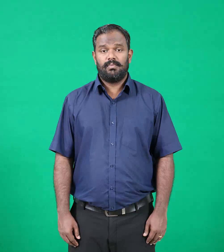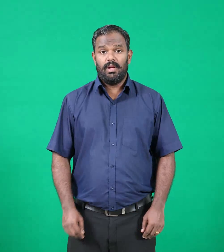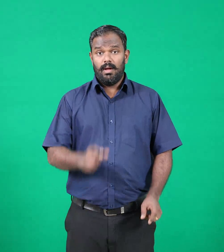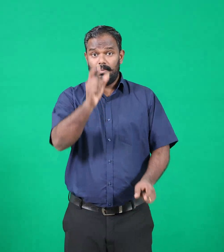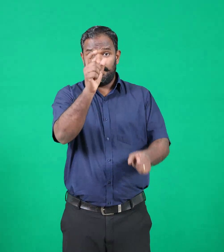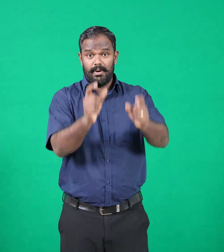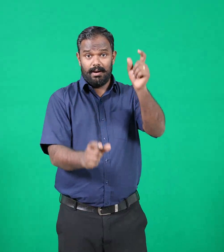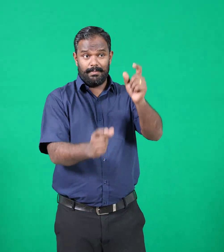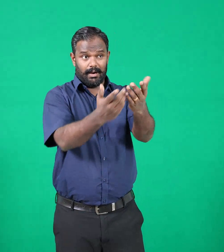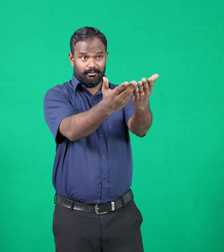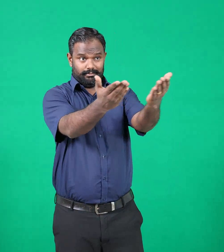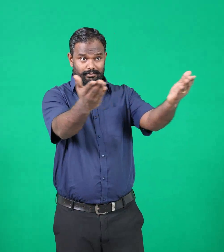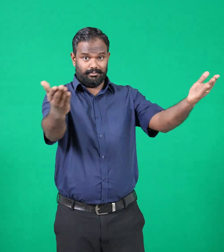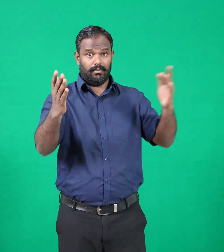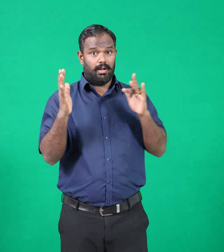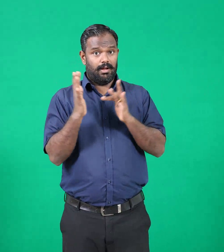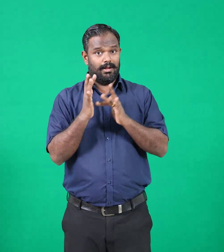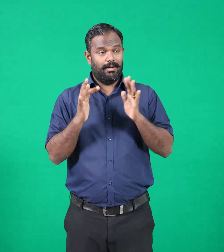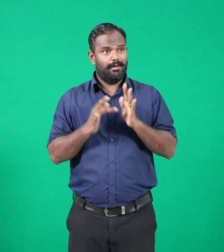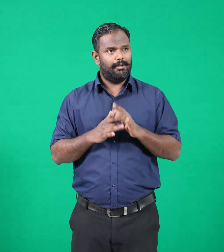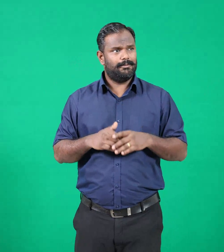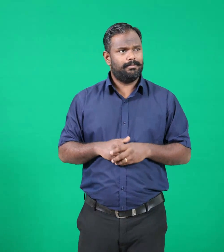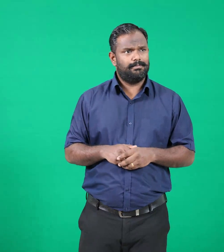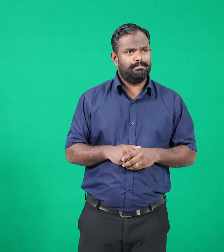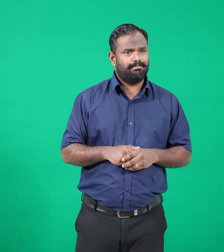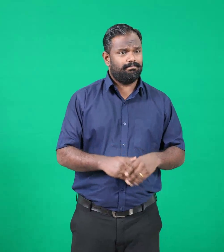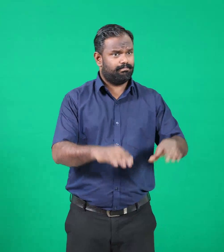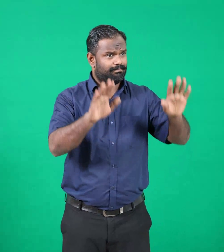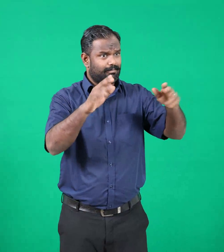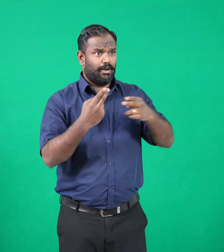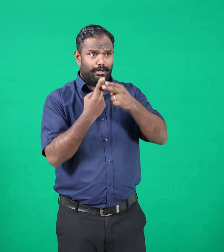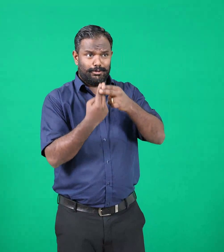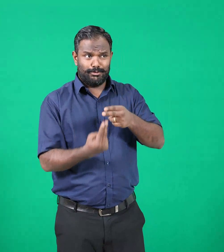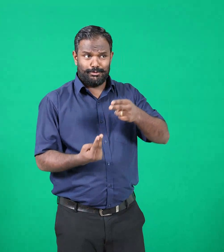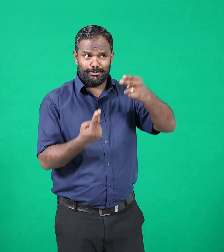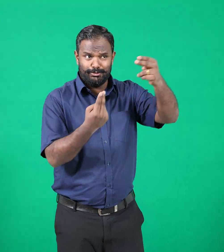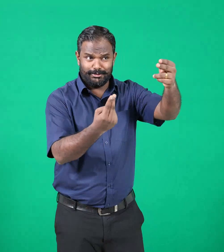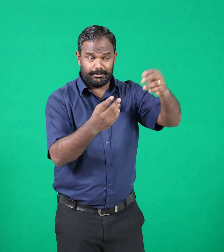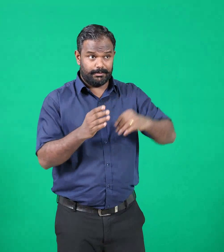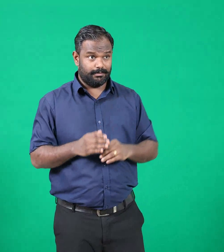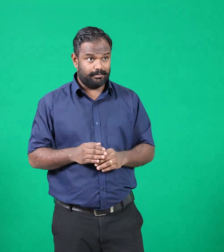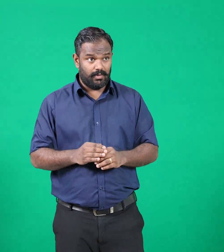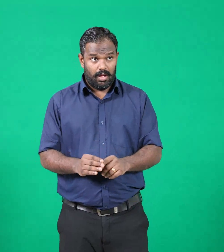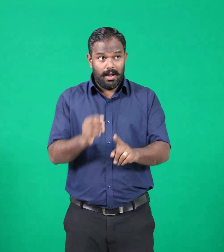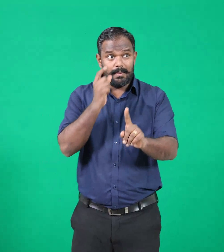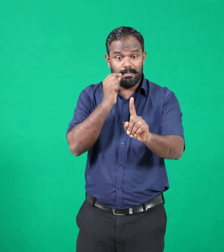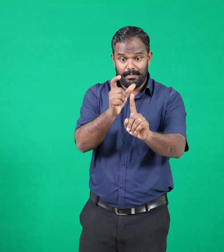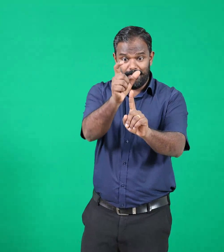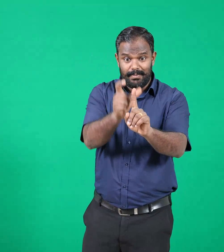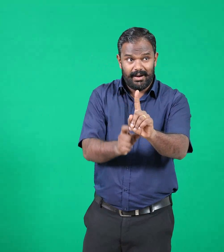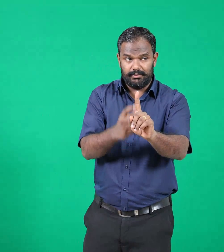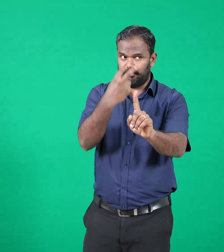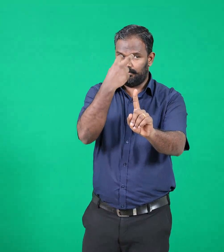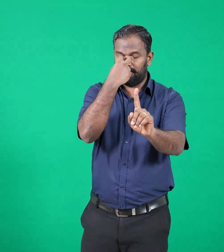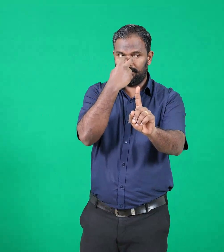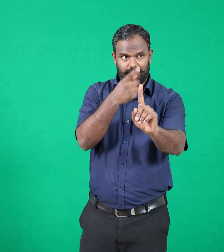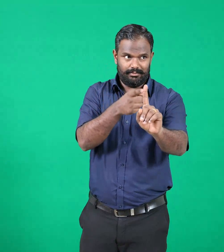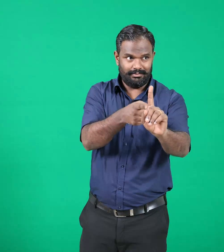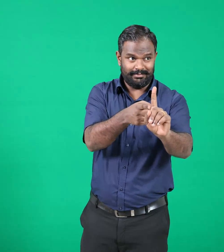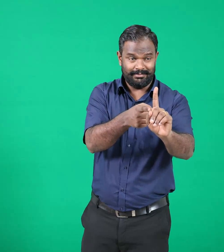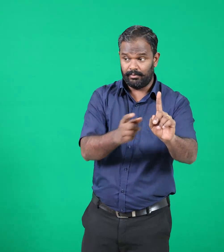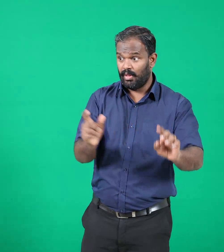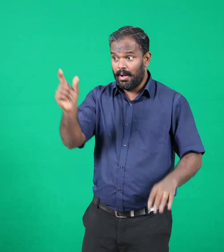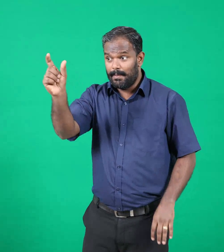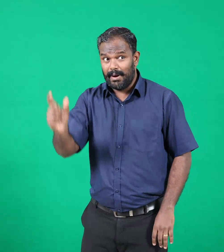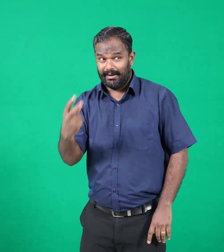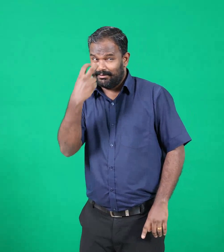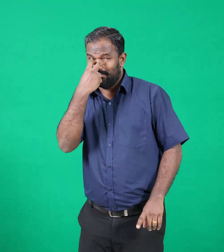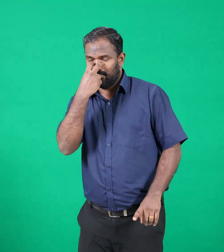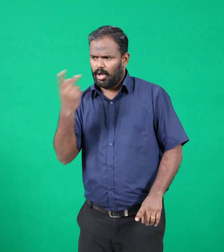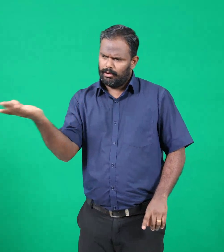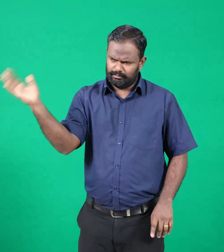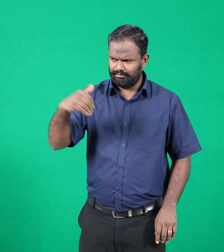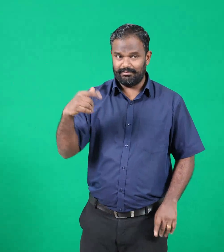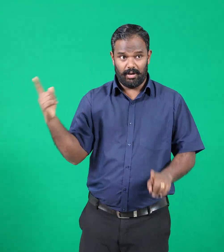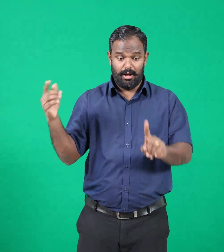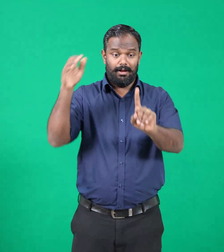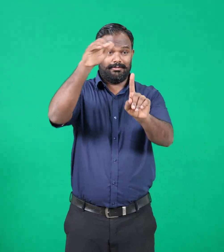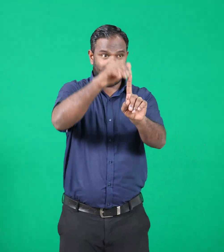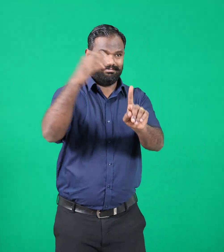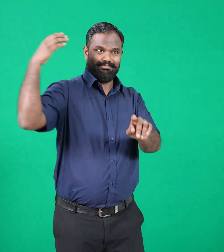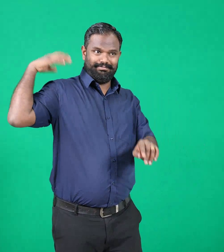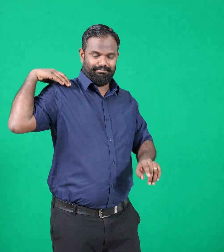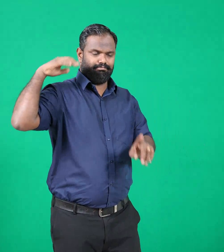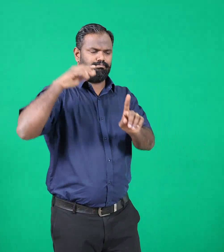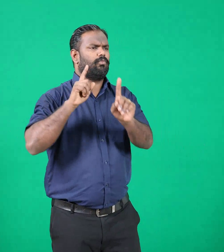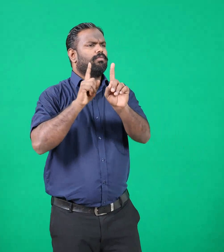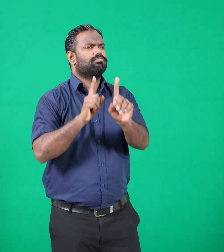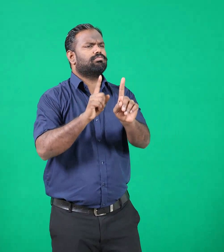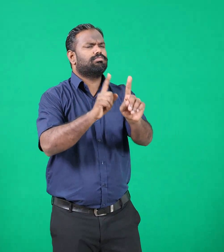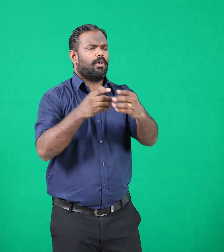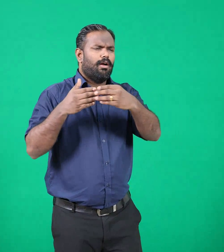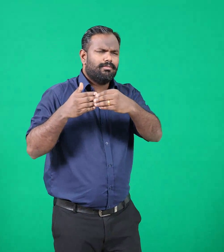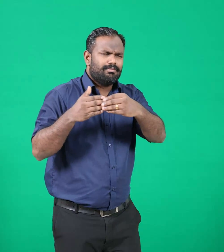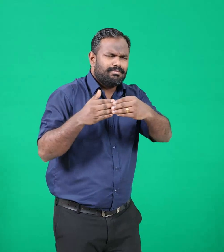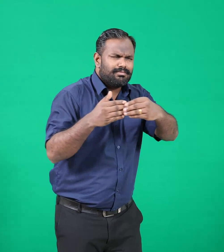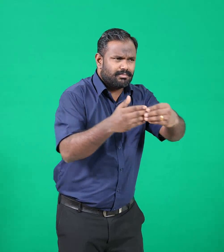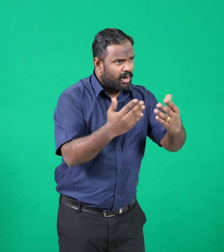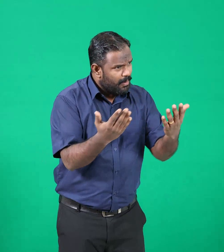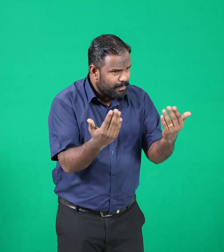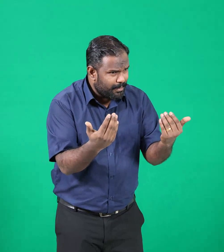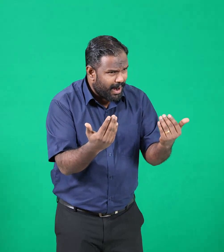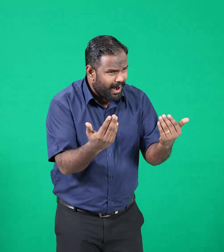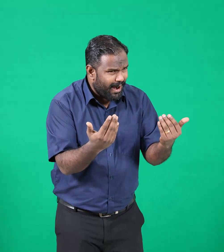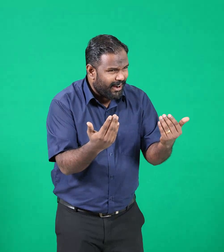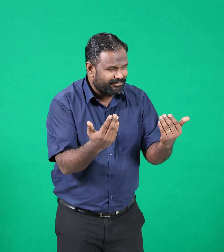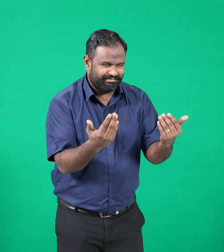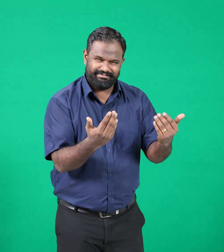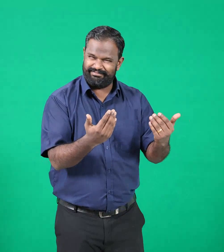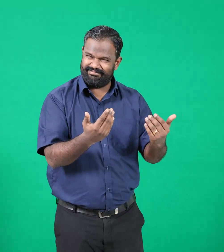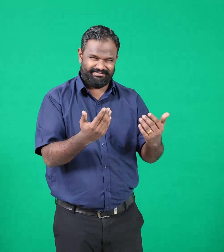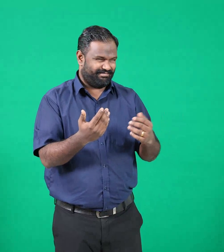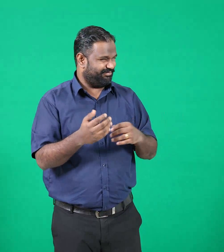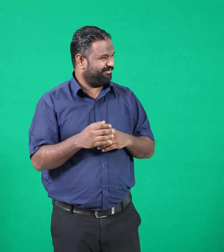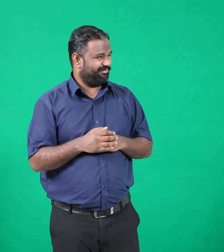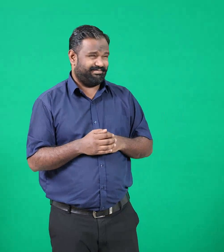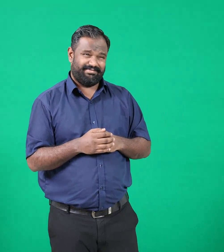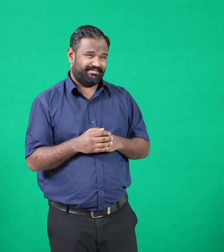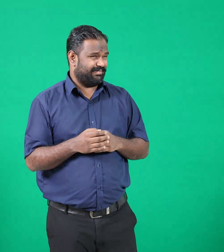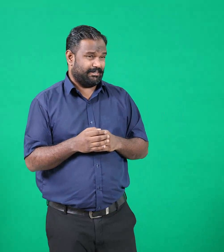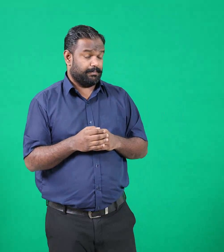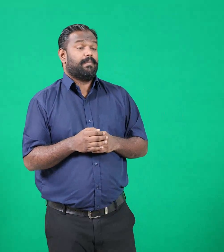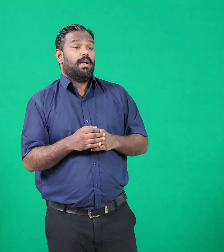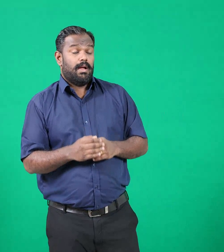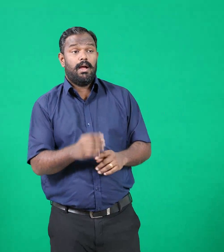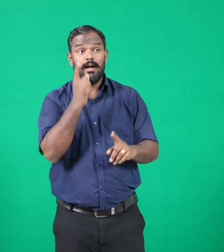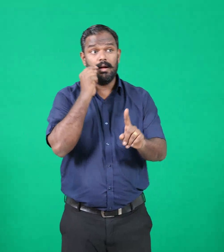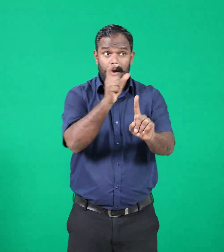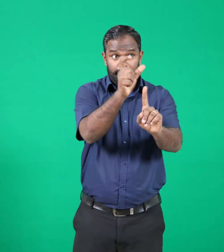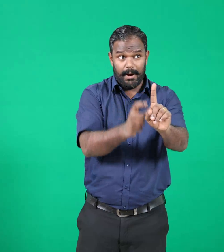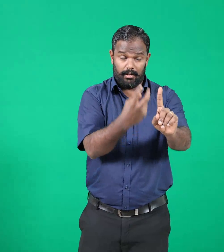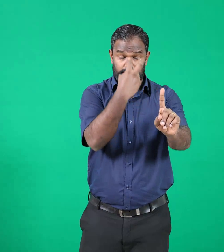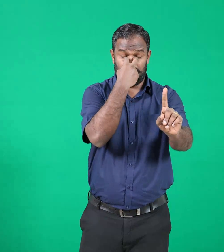Jesus also told them a parable: "Can a blind man lead a blind man?